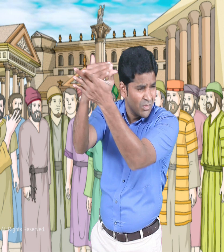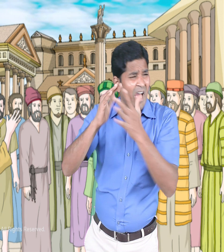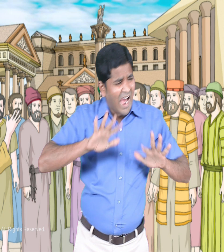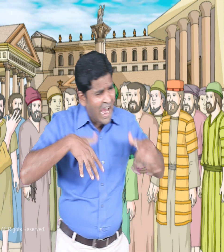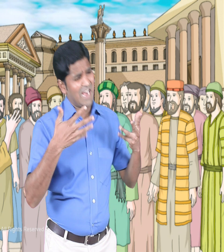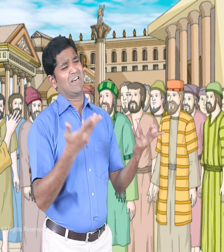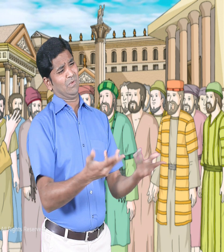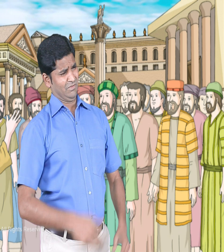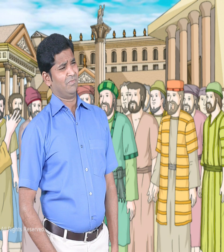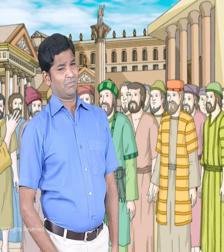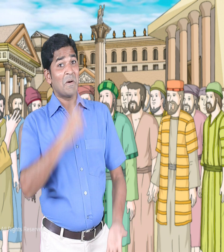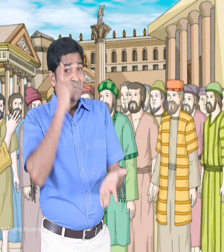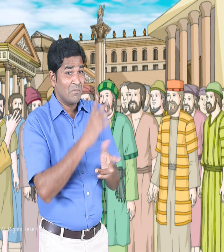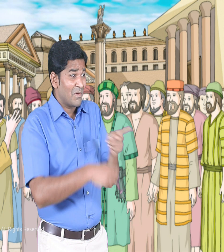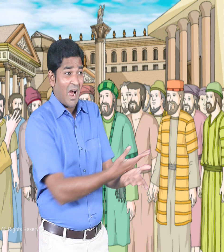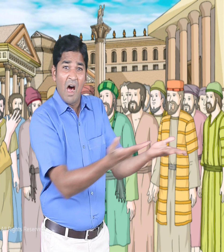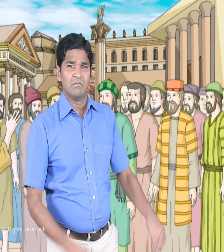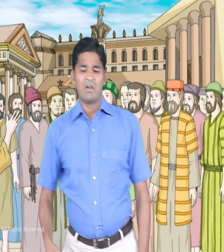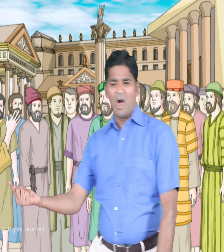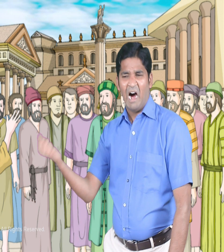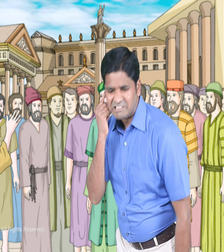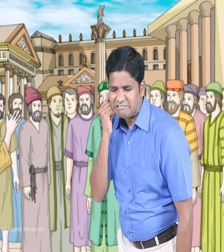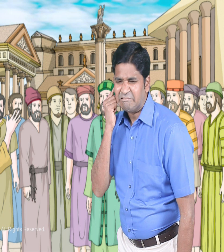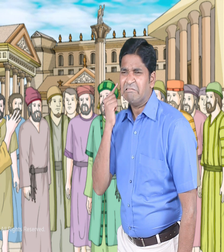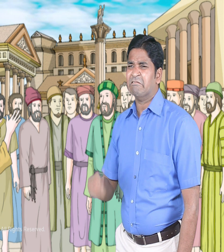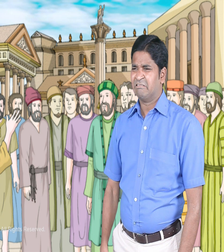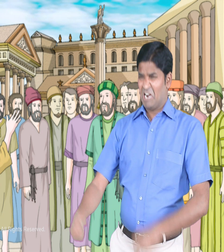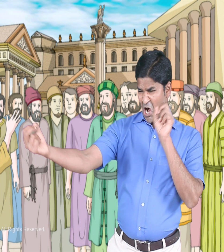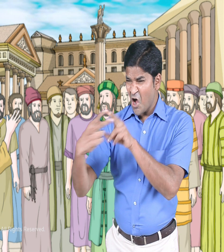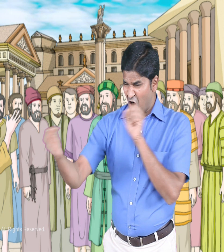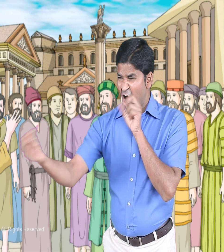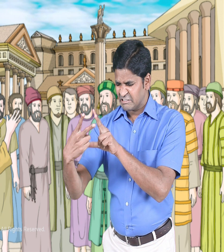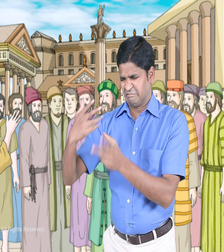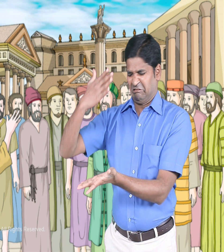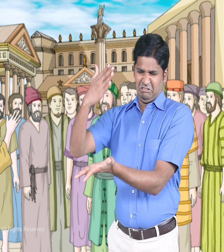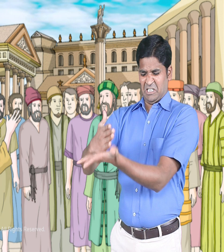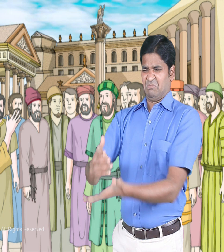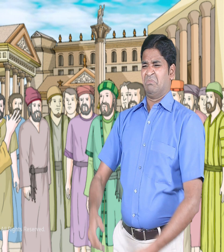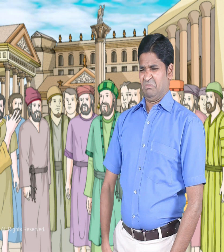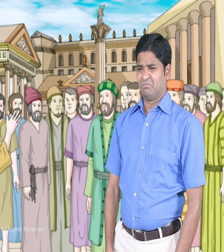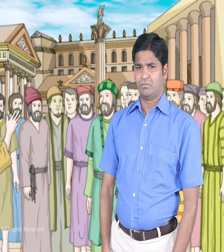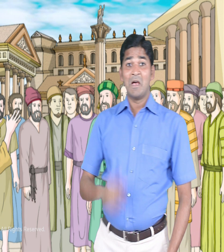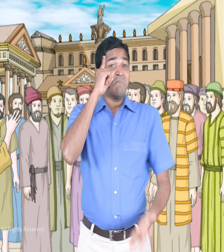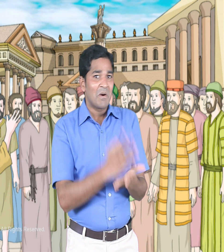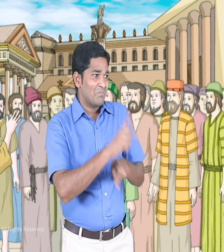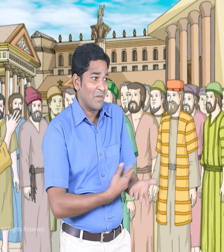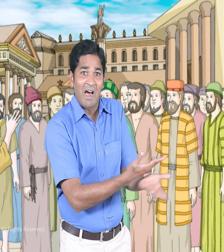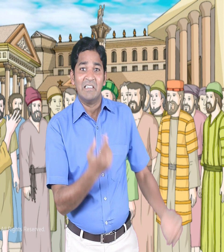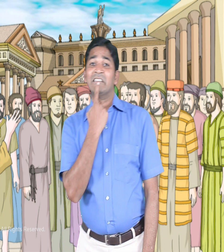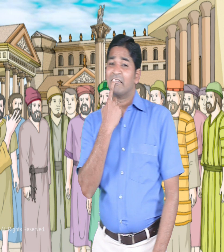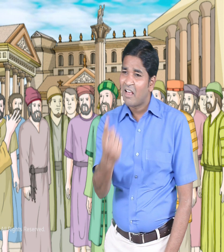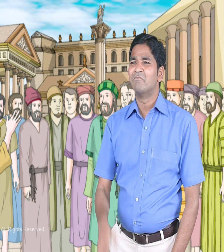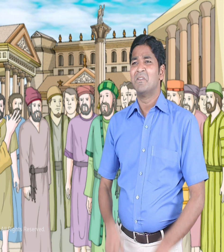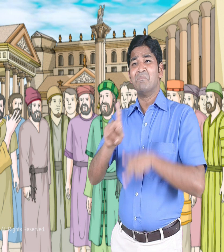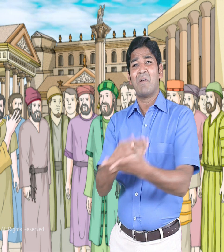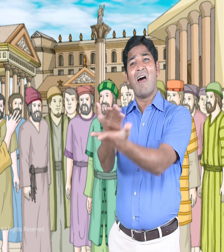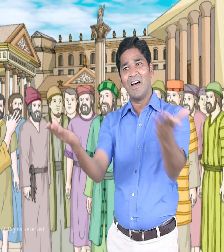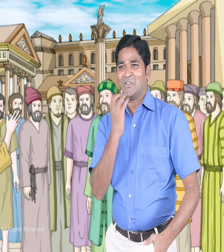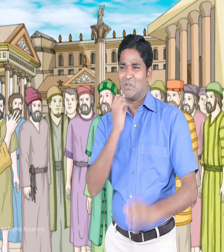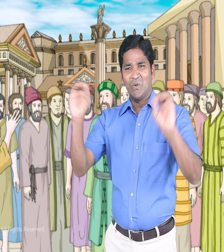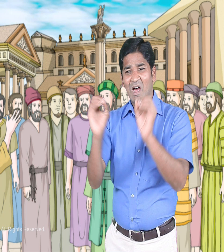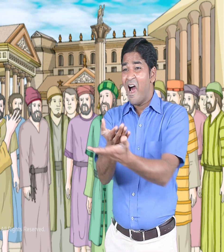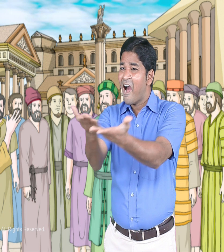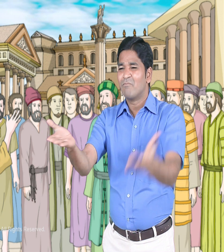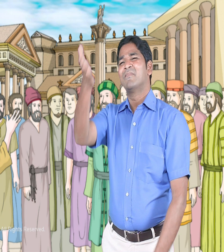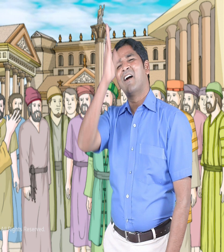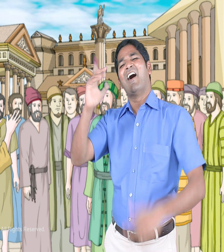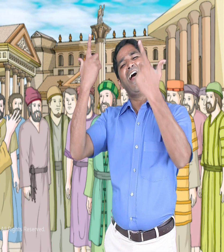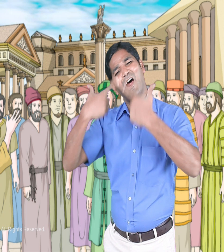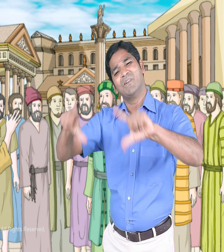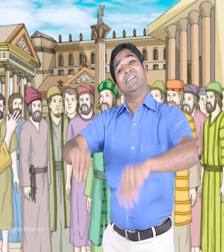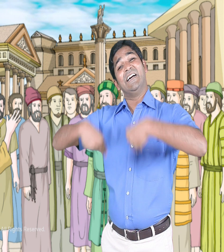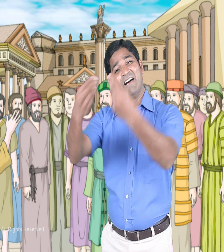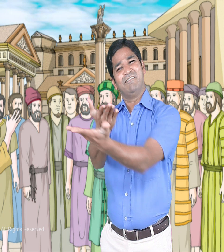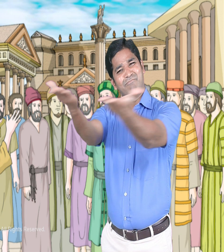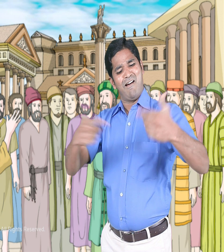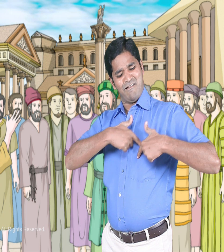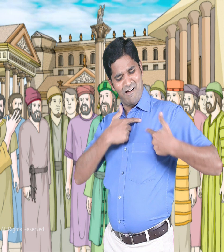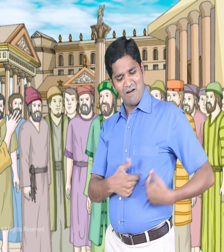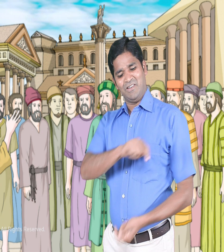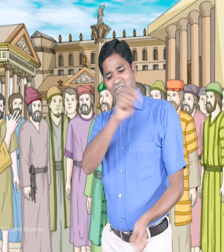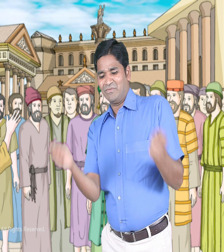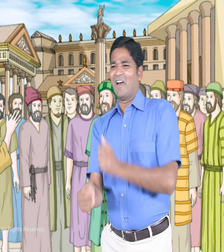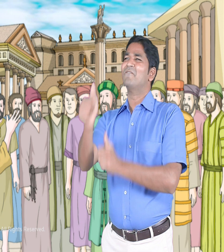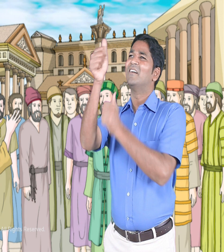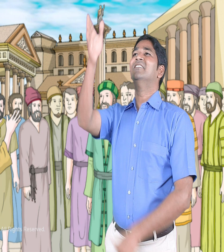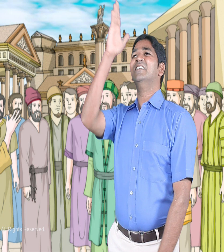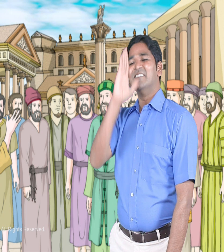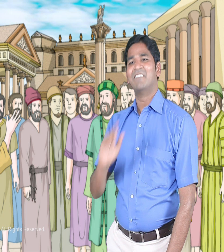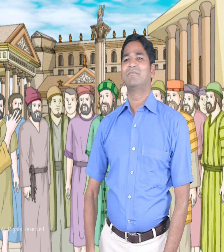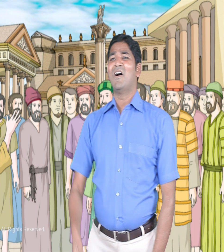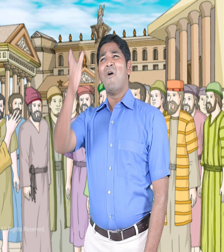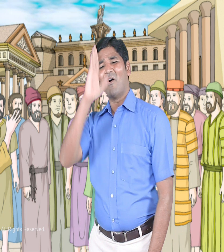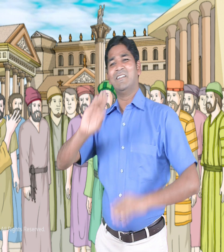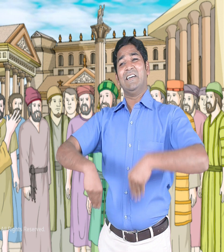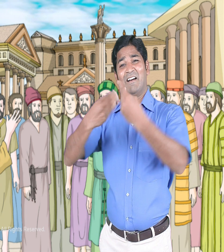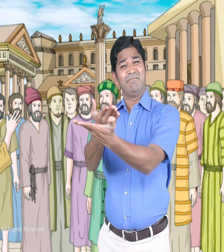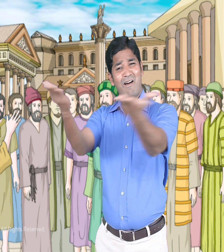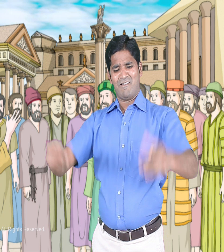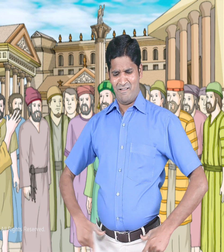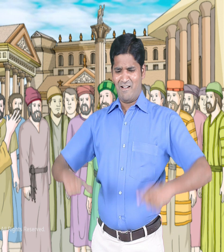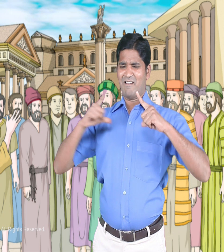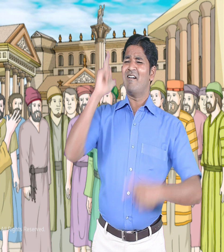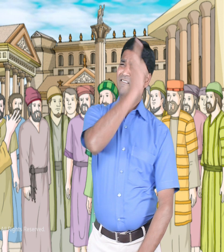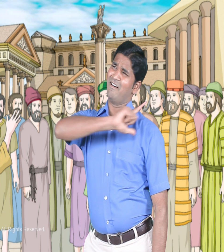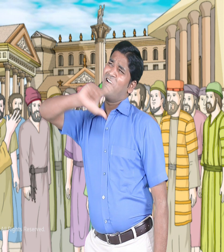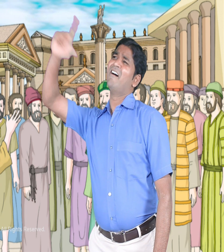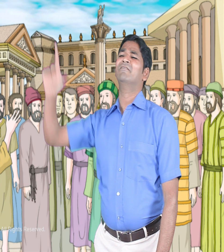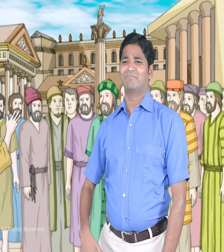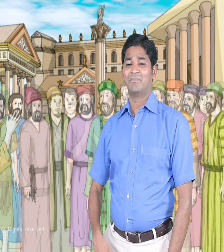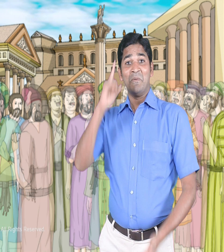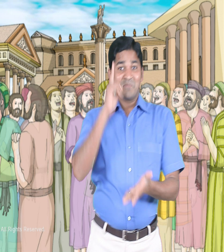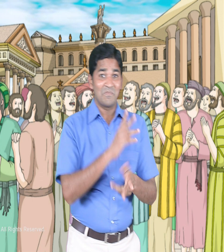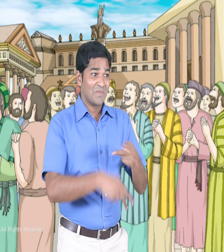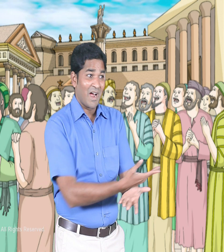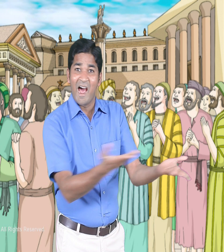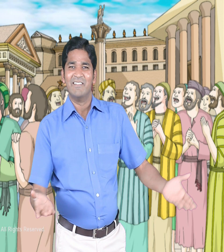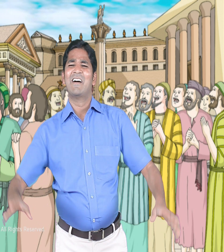So if God gave them the same gift He gave us who believed in the Lord Jesus Christ, who was I to hinder the work of God?”